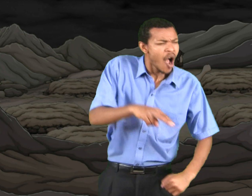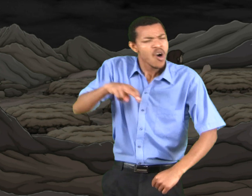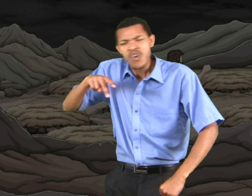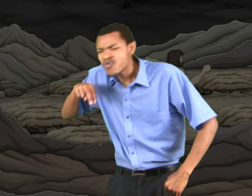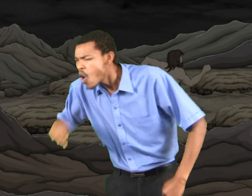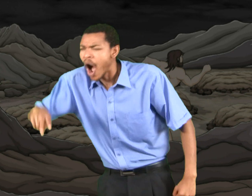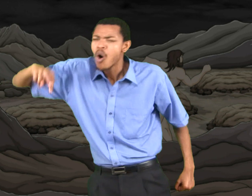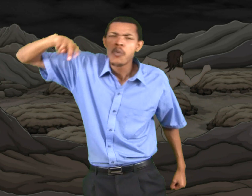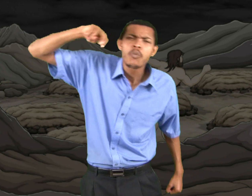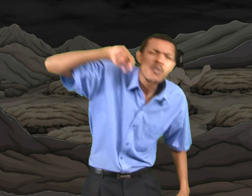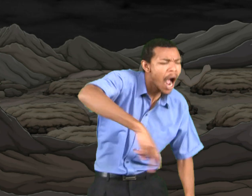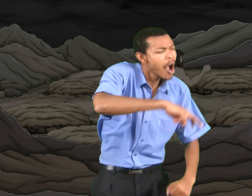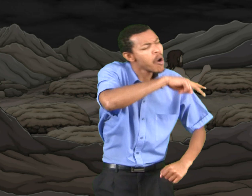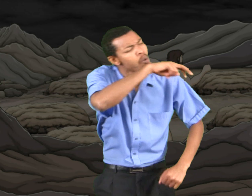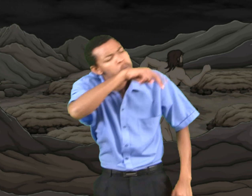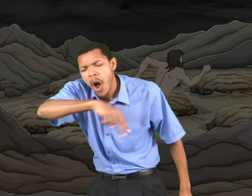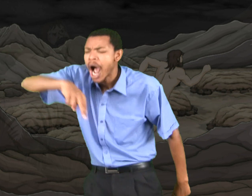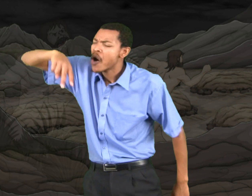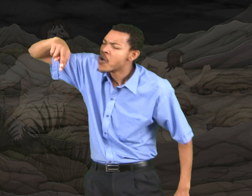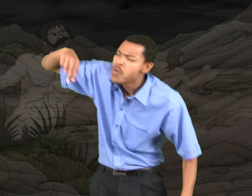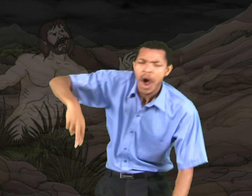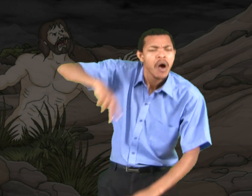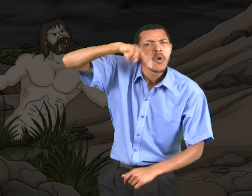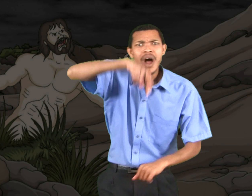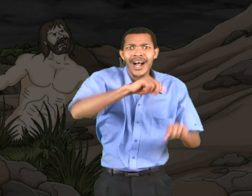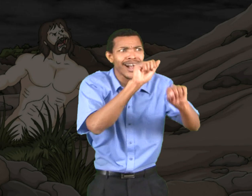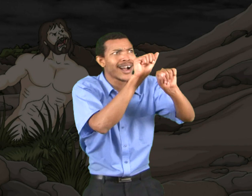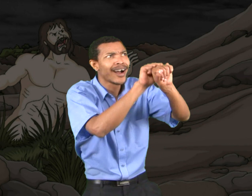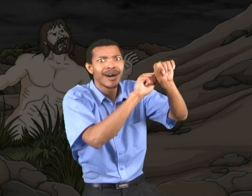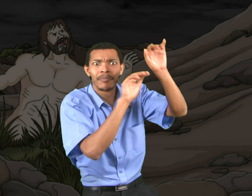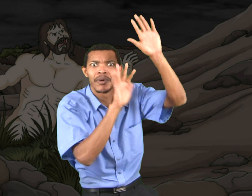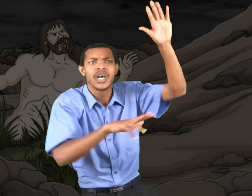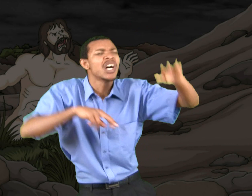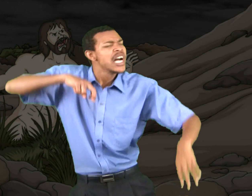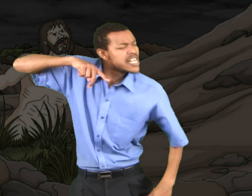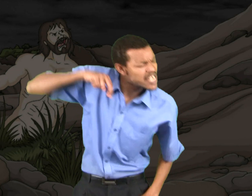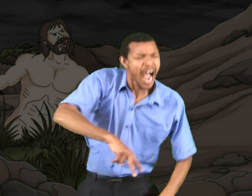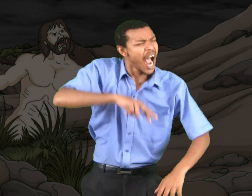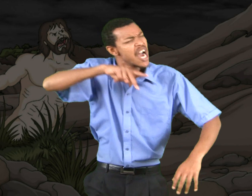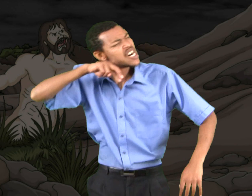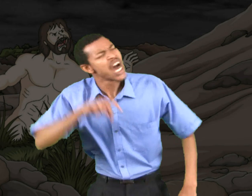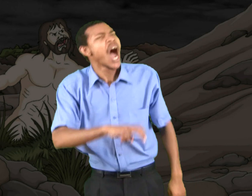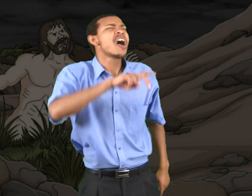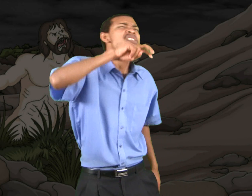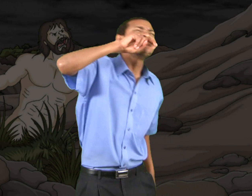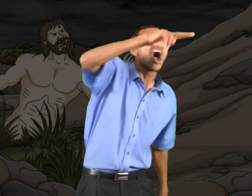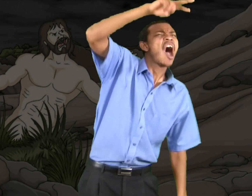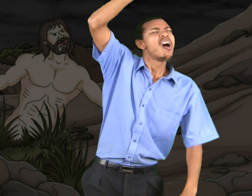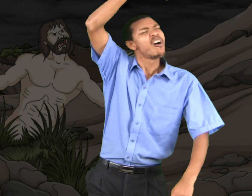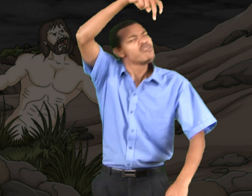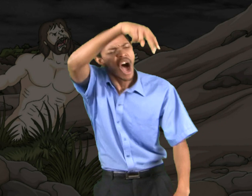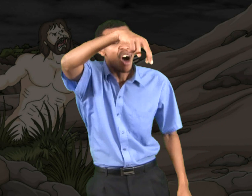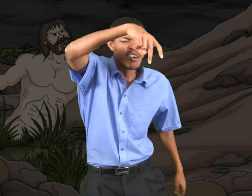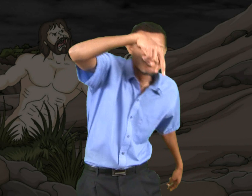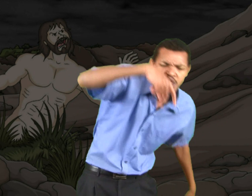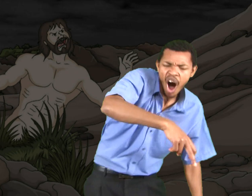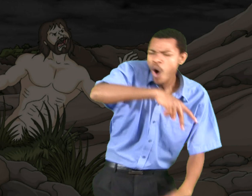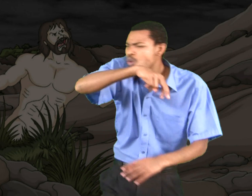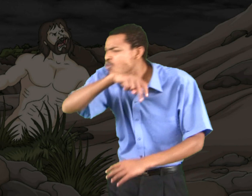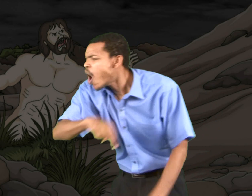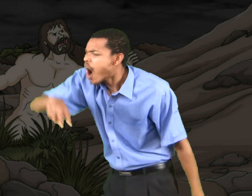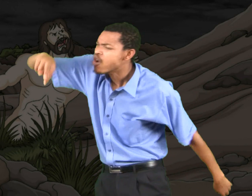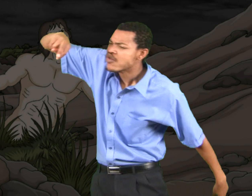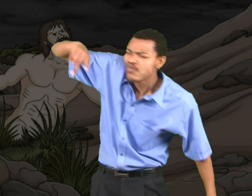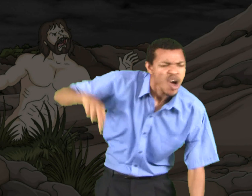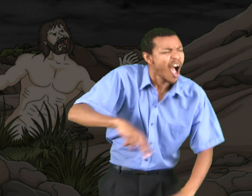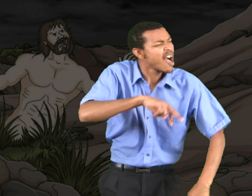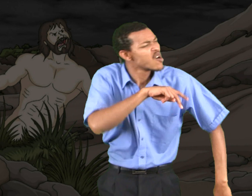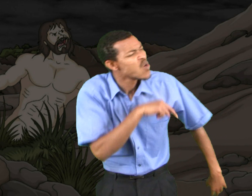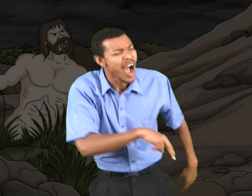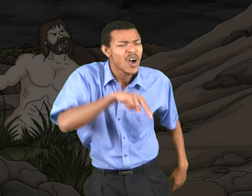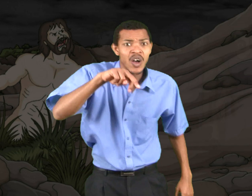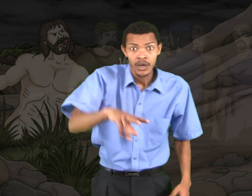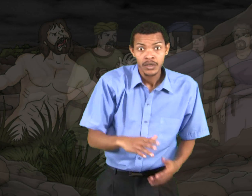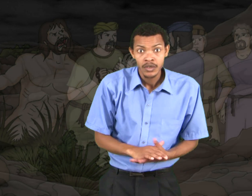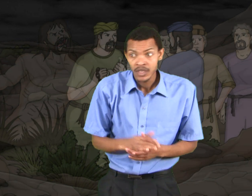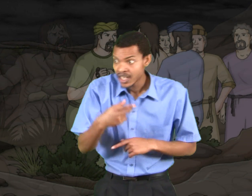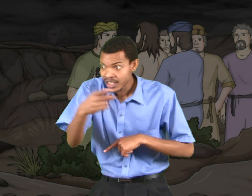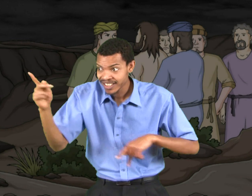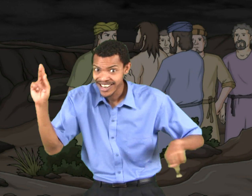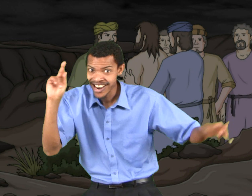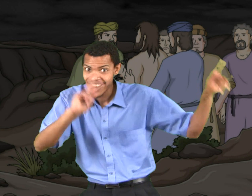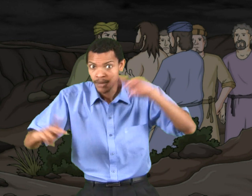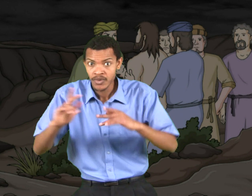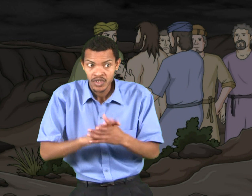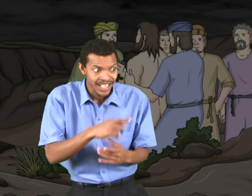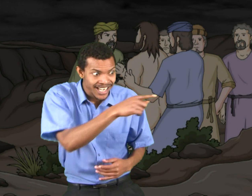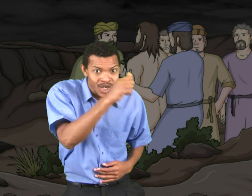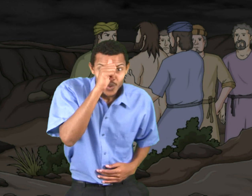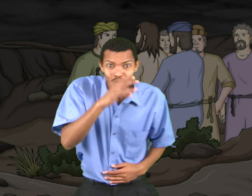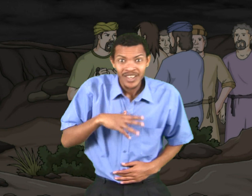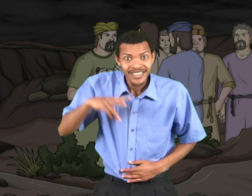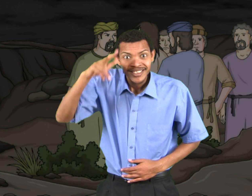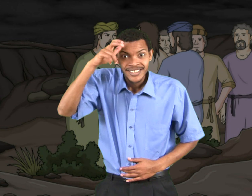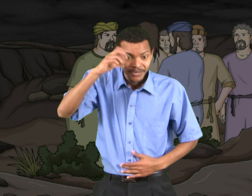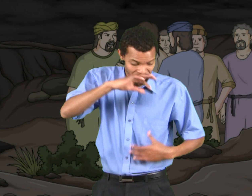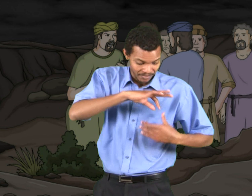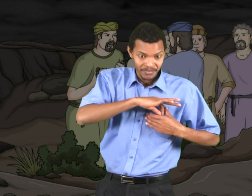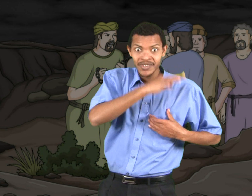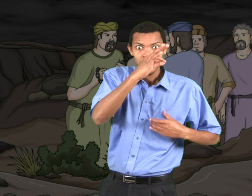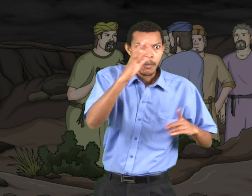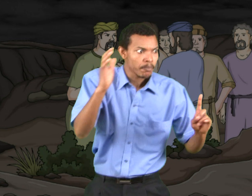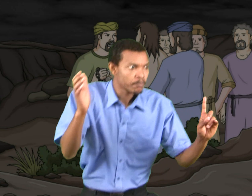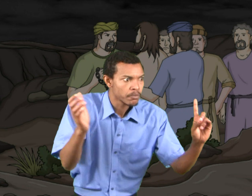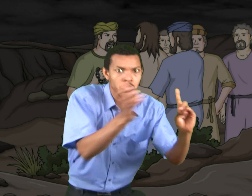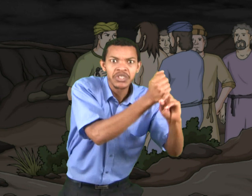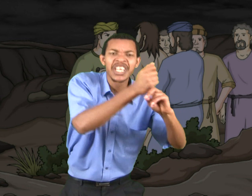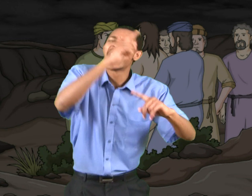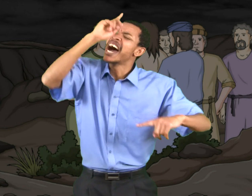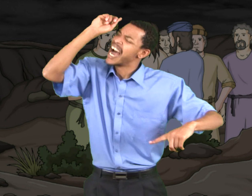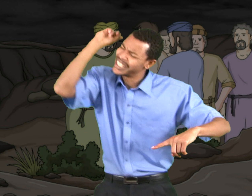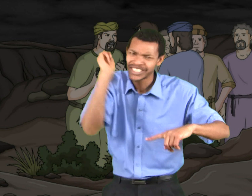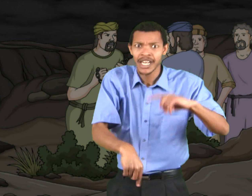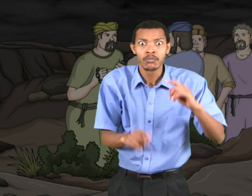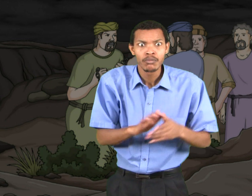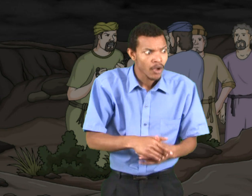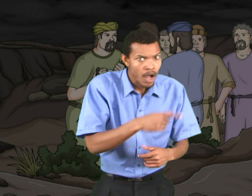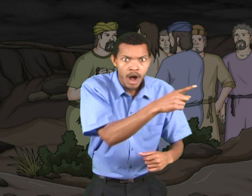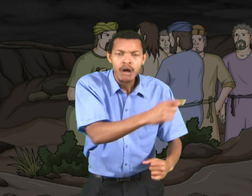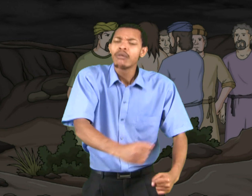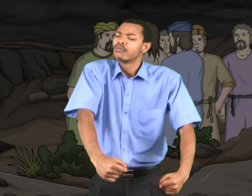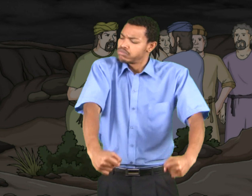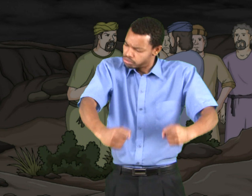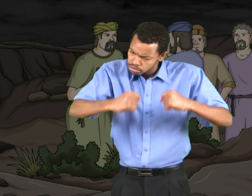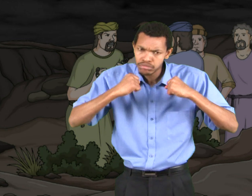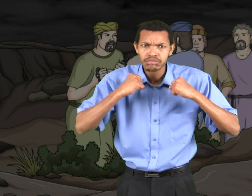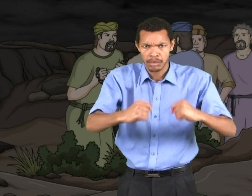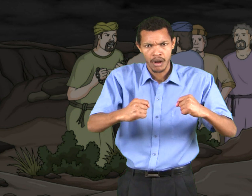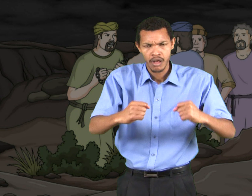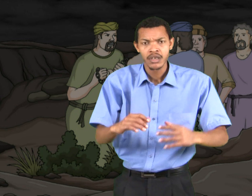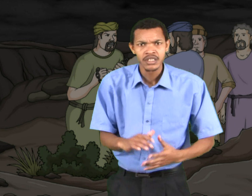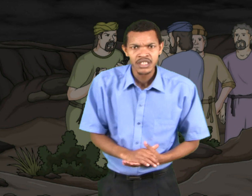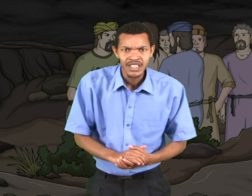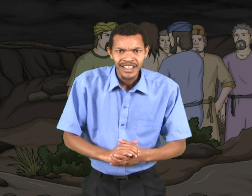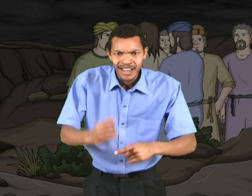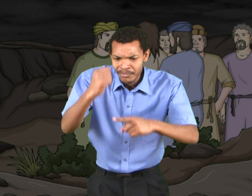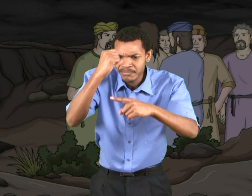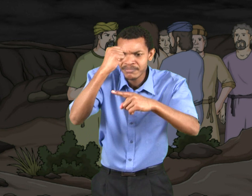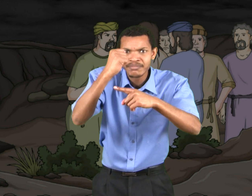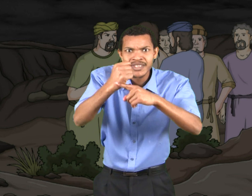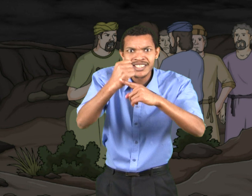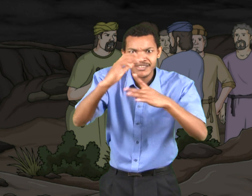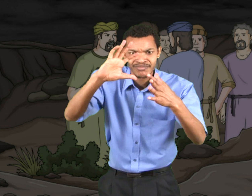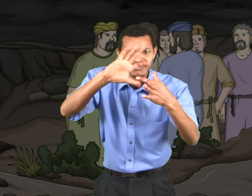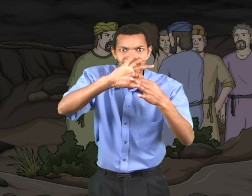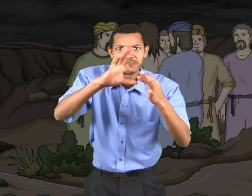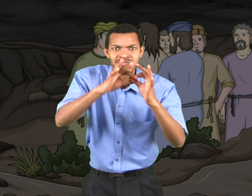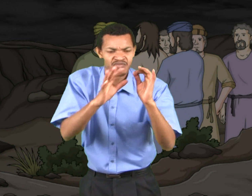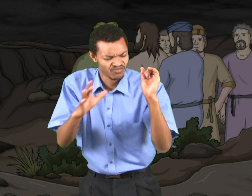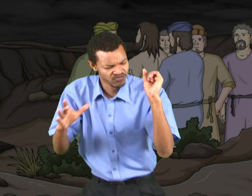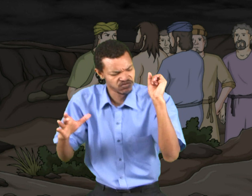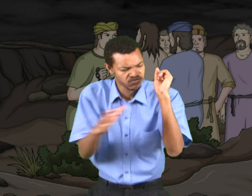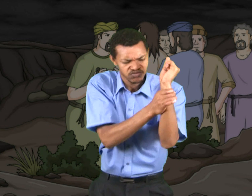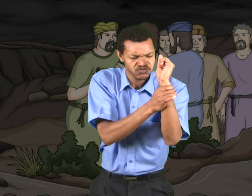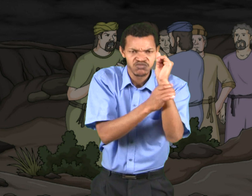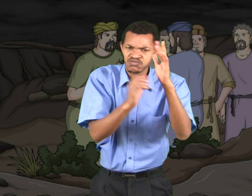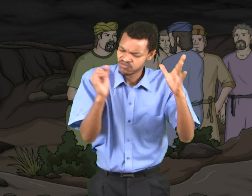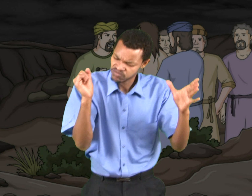This man had been living in the tombs and could no longer be restrained, even with chains.